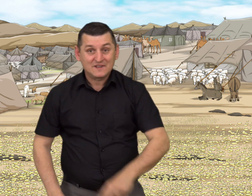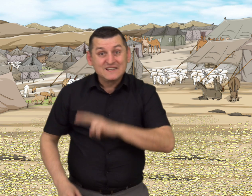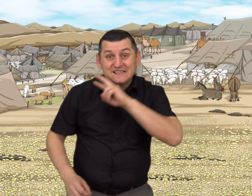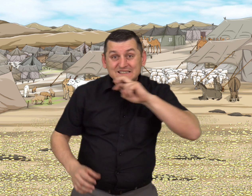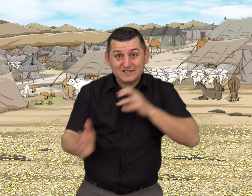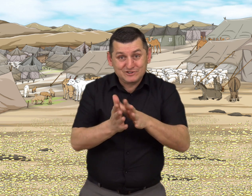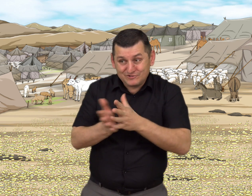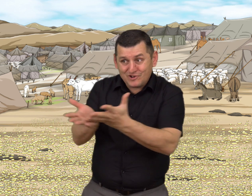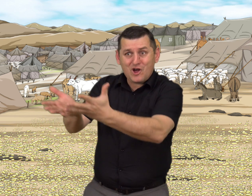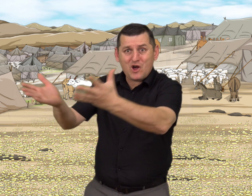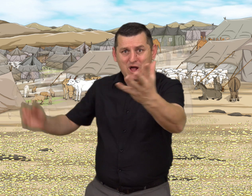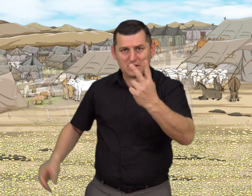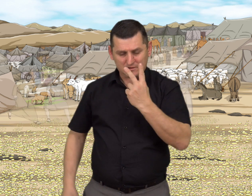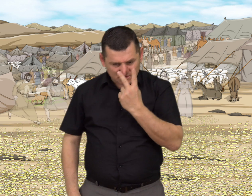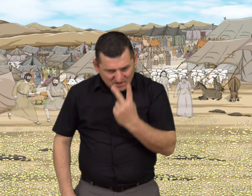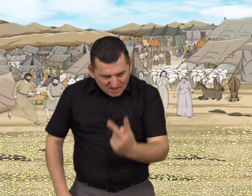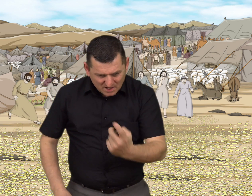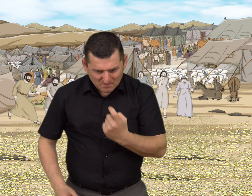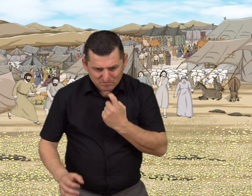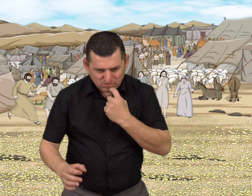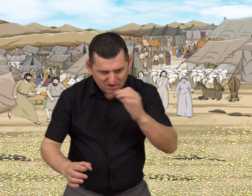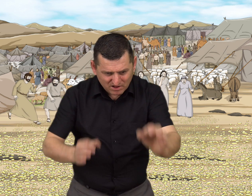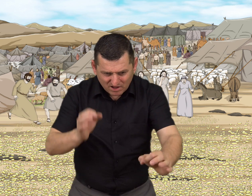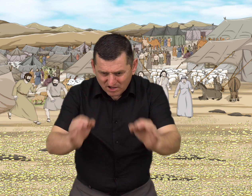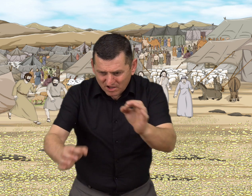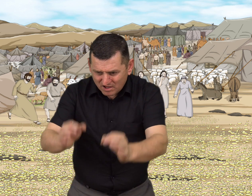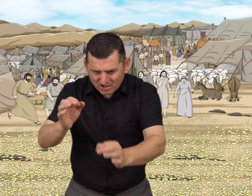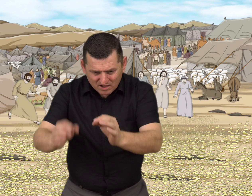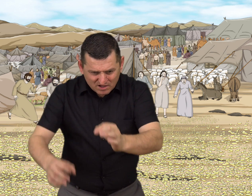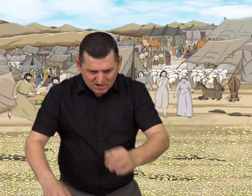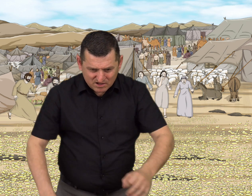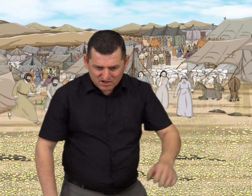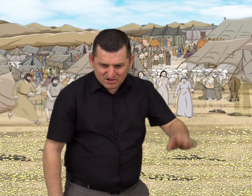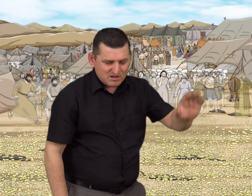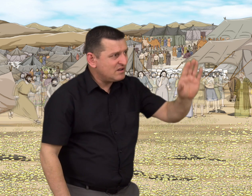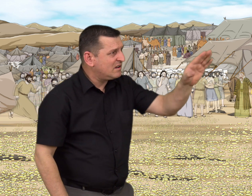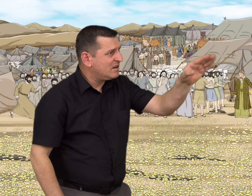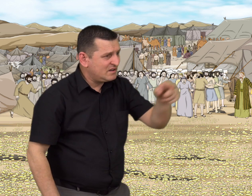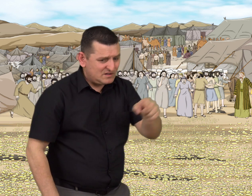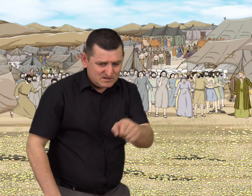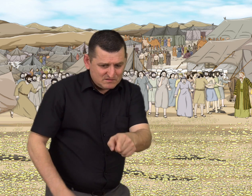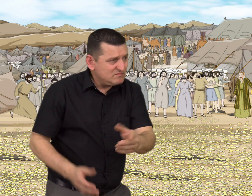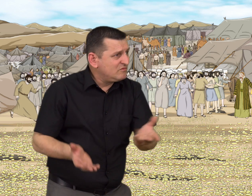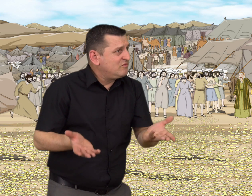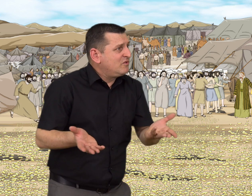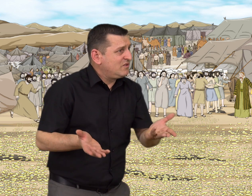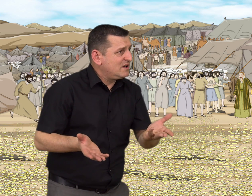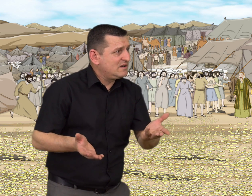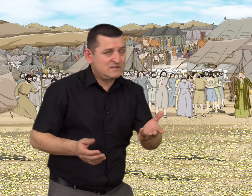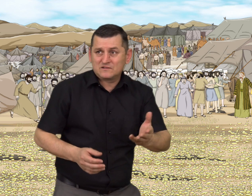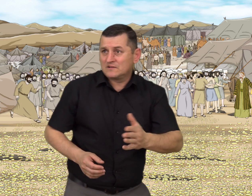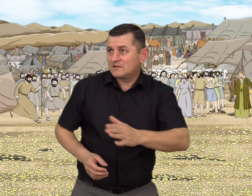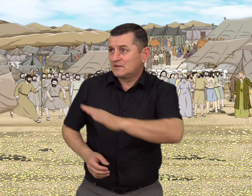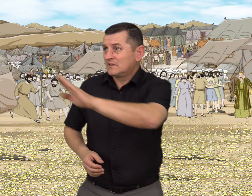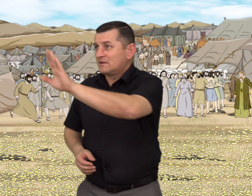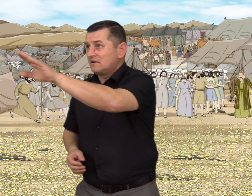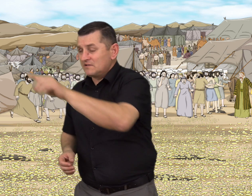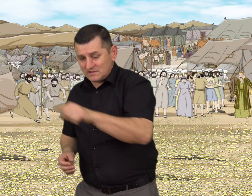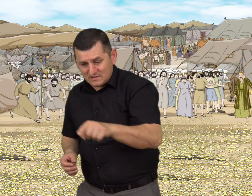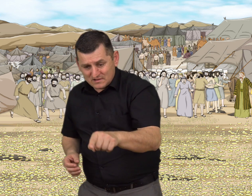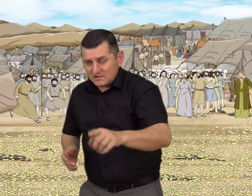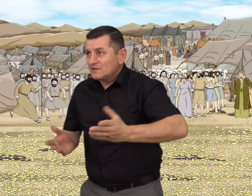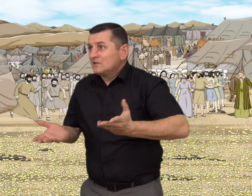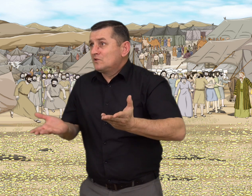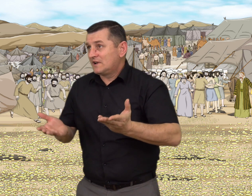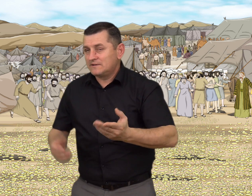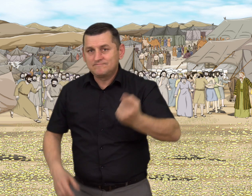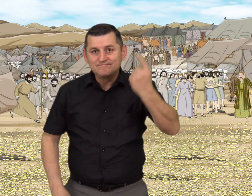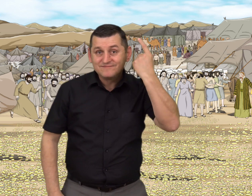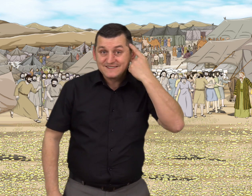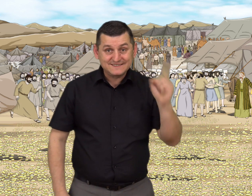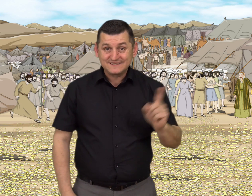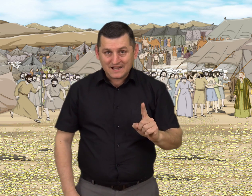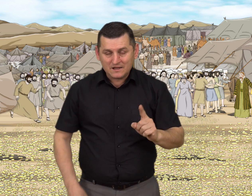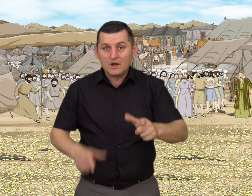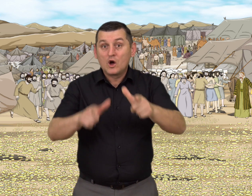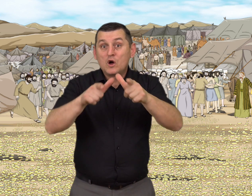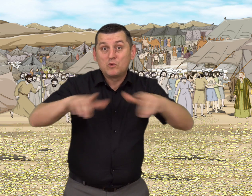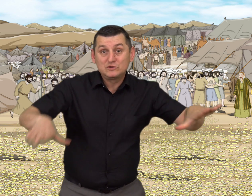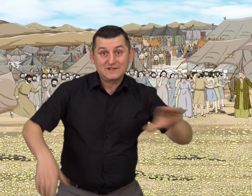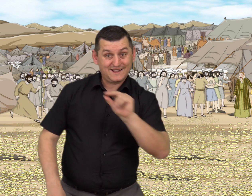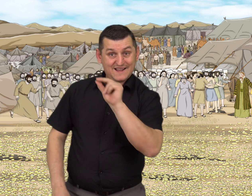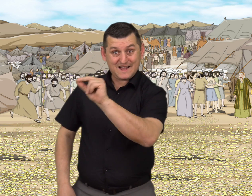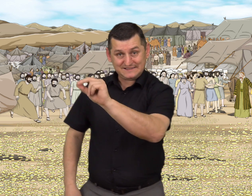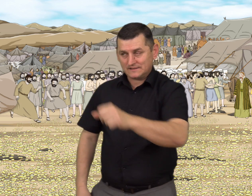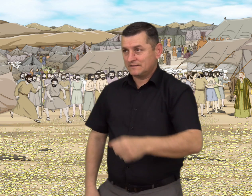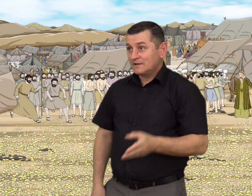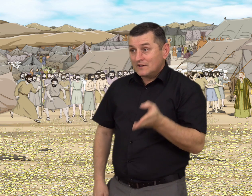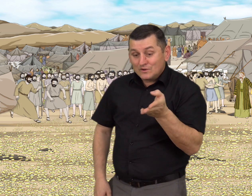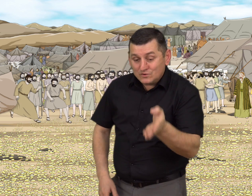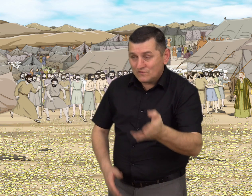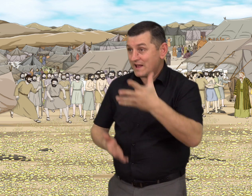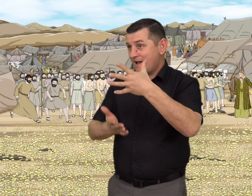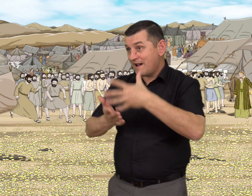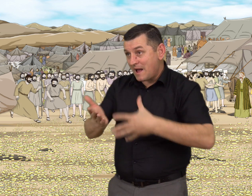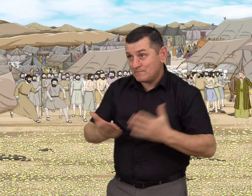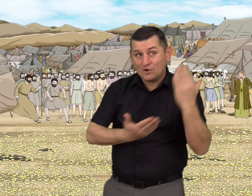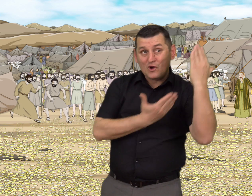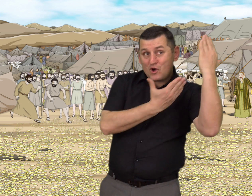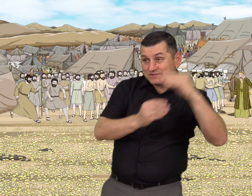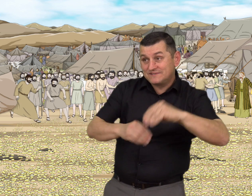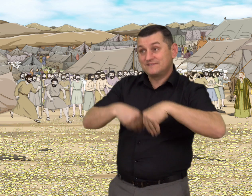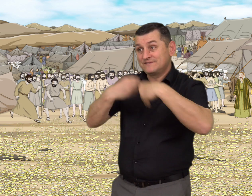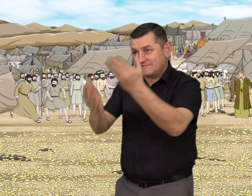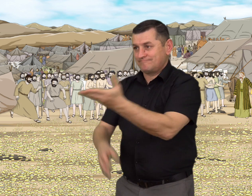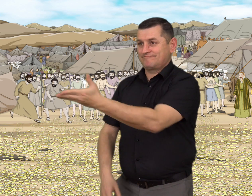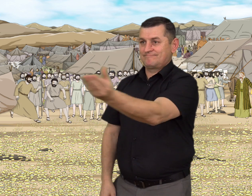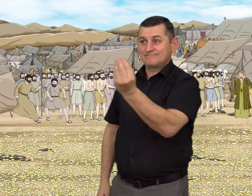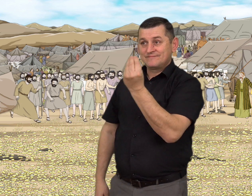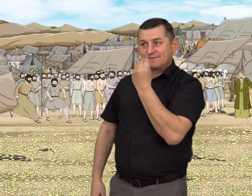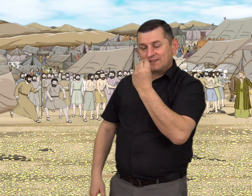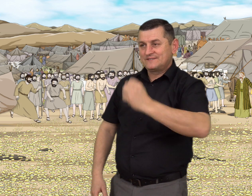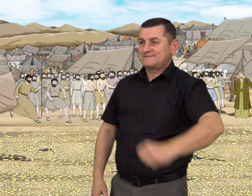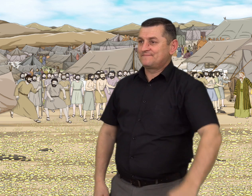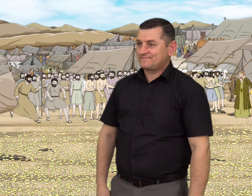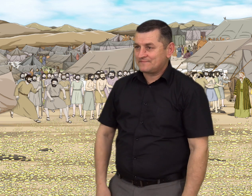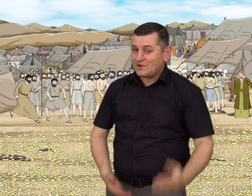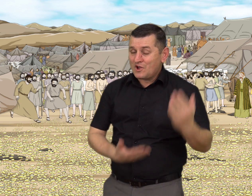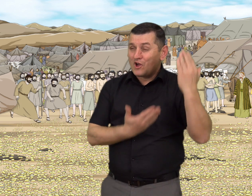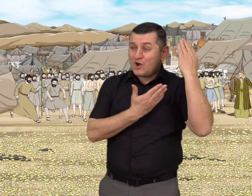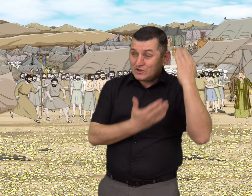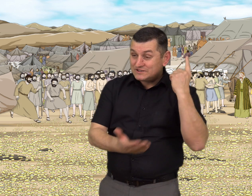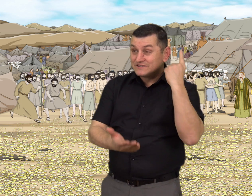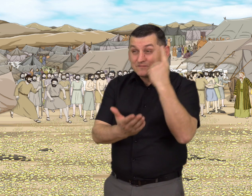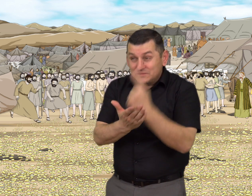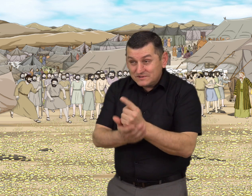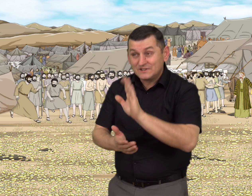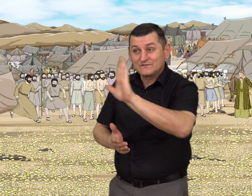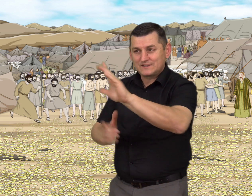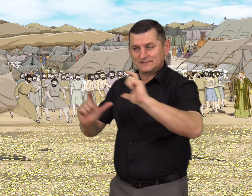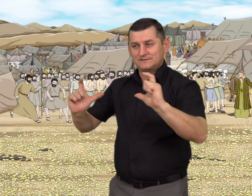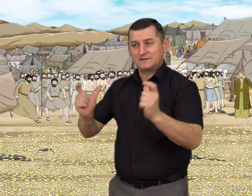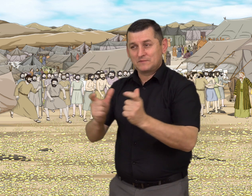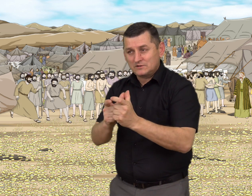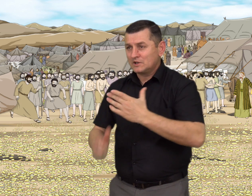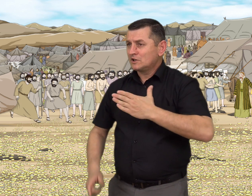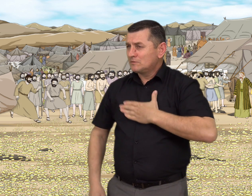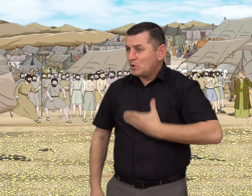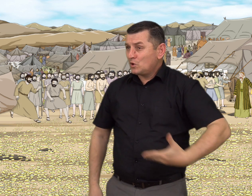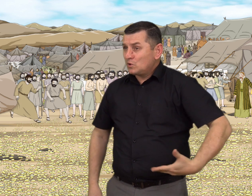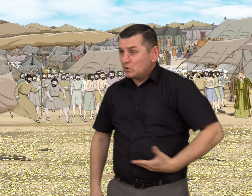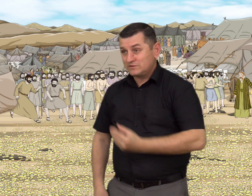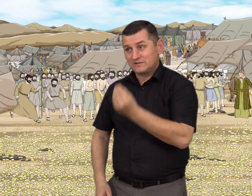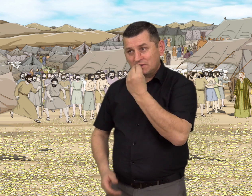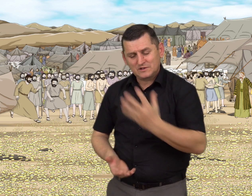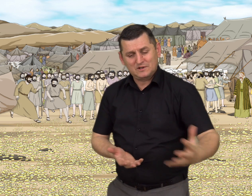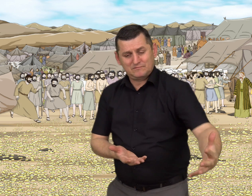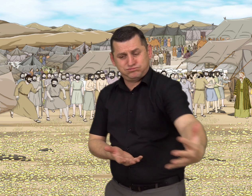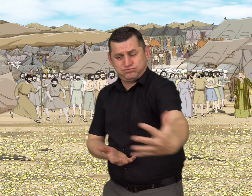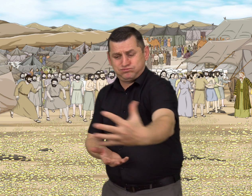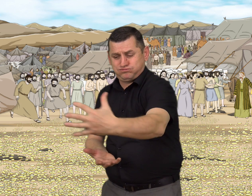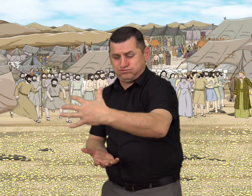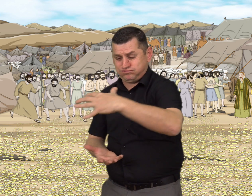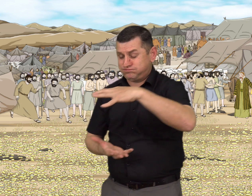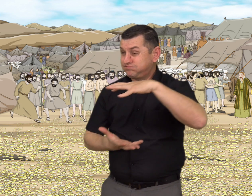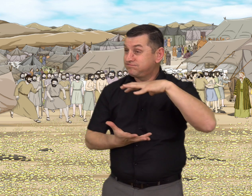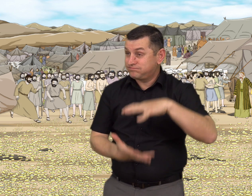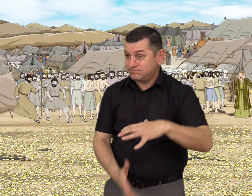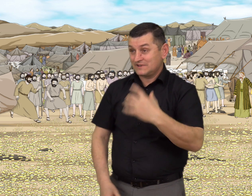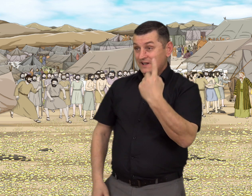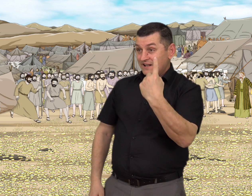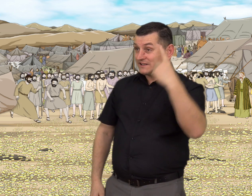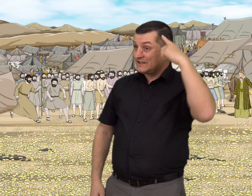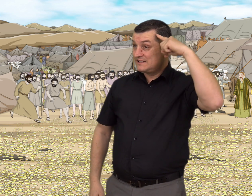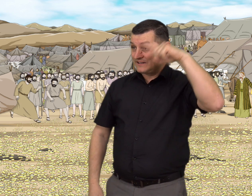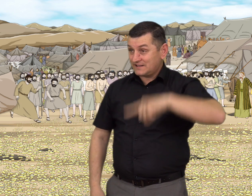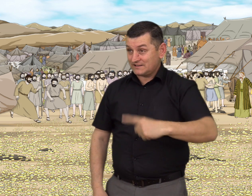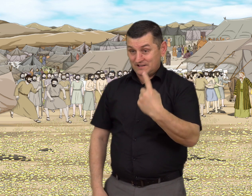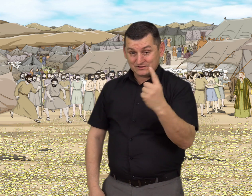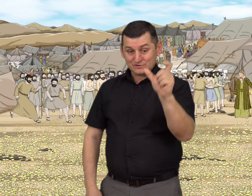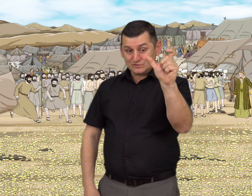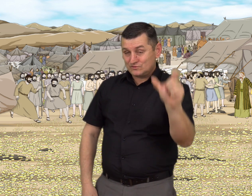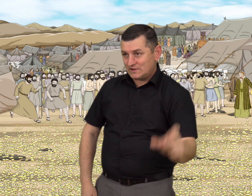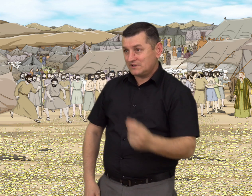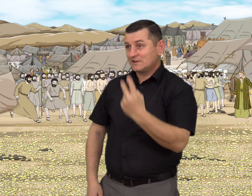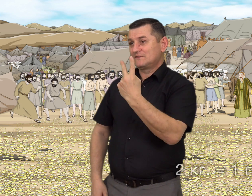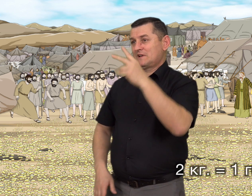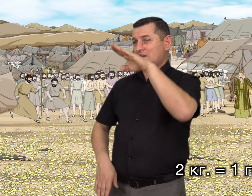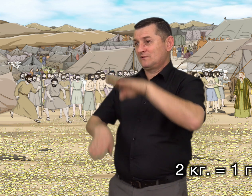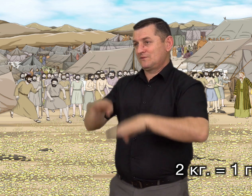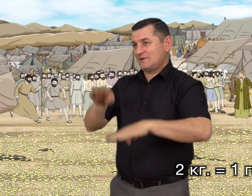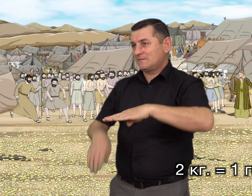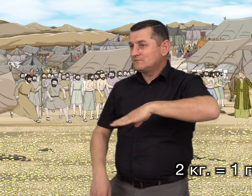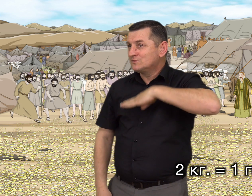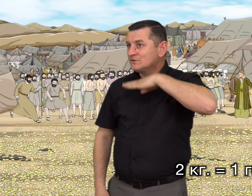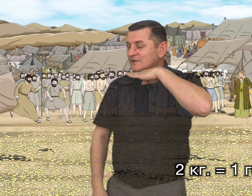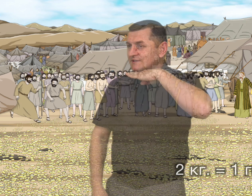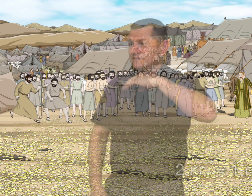When the Israelites saw it, they asked one another, “What is it?” For they did not know what it was. So Moses told them, “It is the bread that the LORD has given you to eat. This is what the LORD has commanded: ‘Each one is to gather as much as he needs.